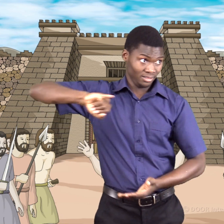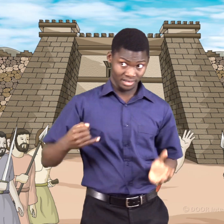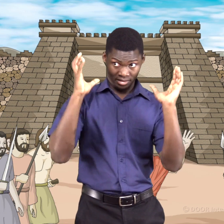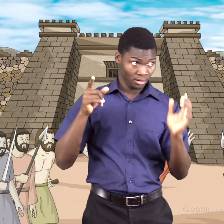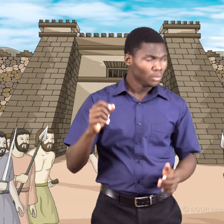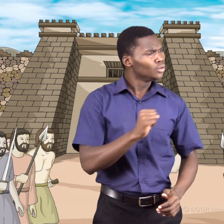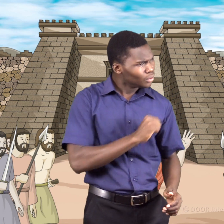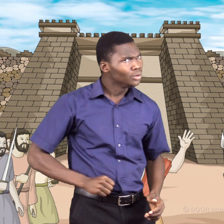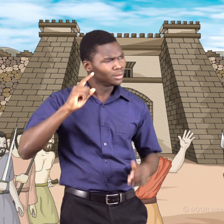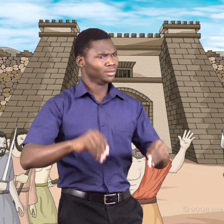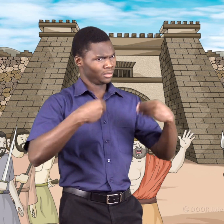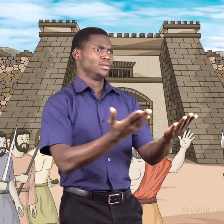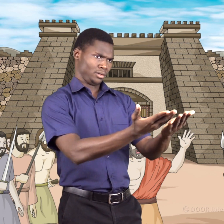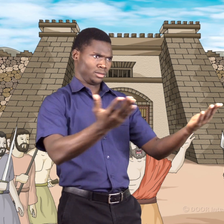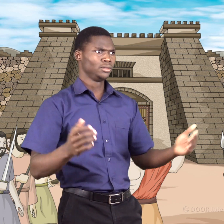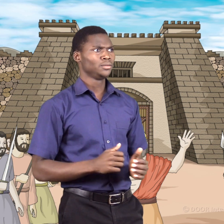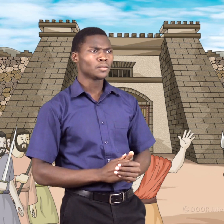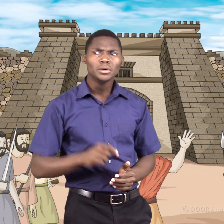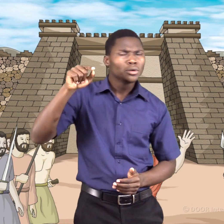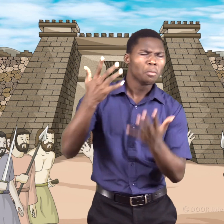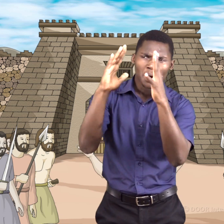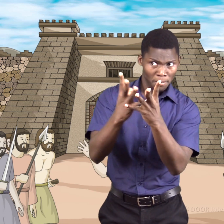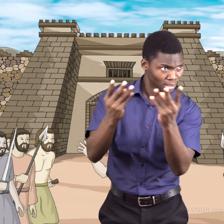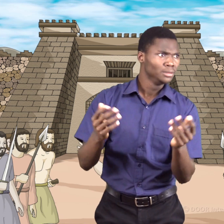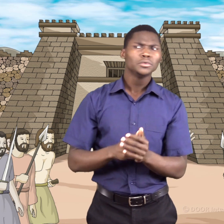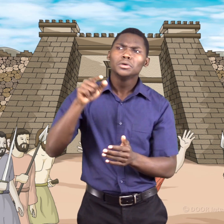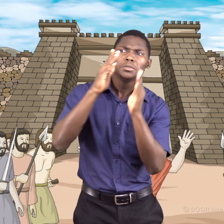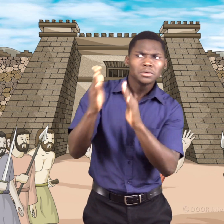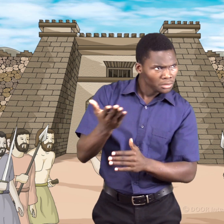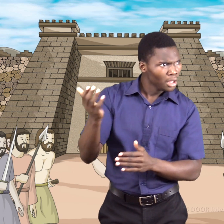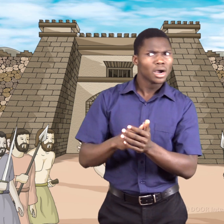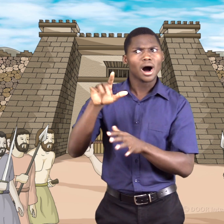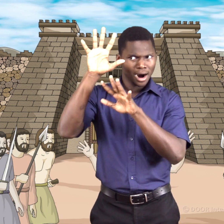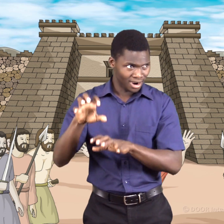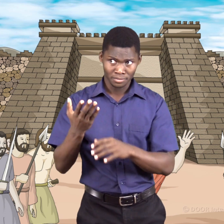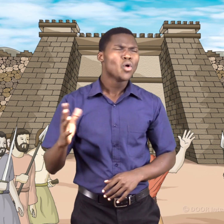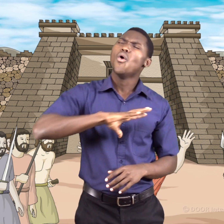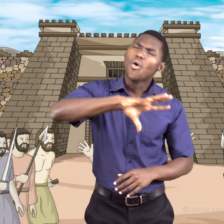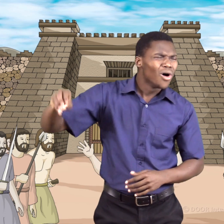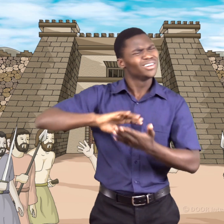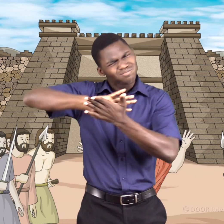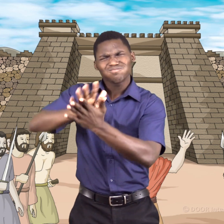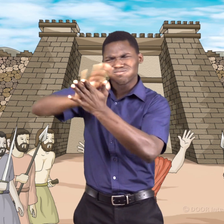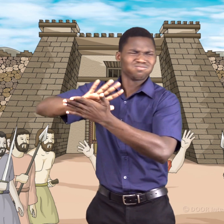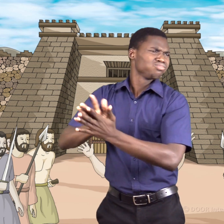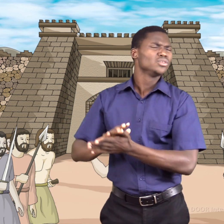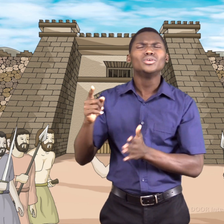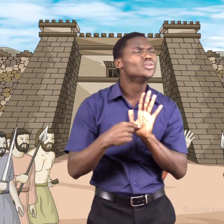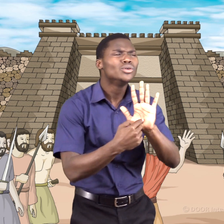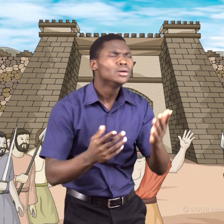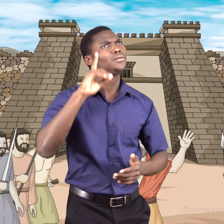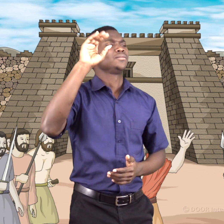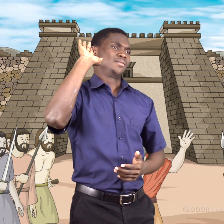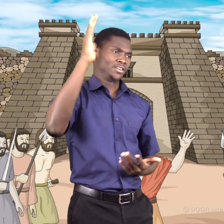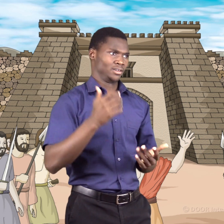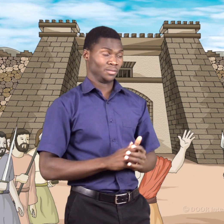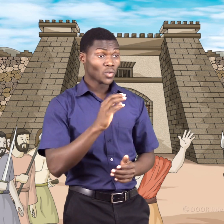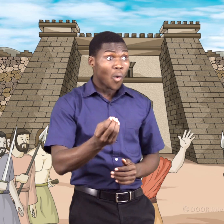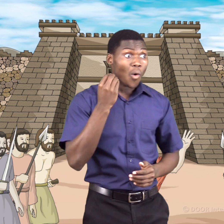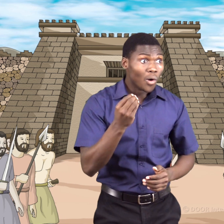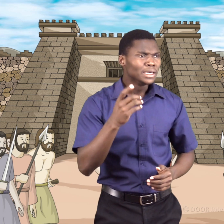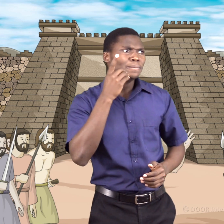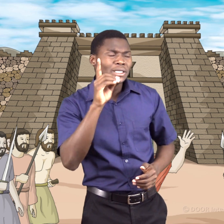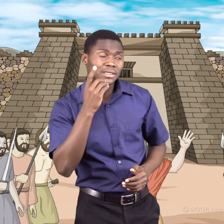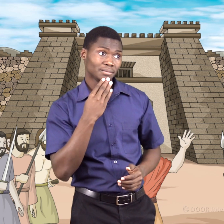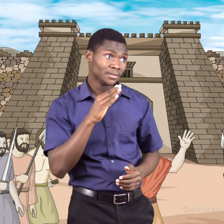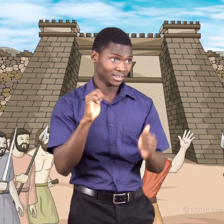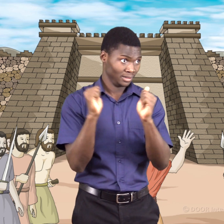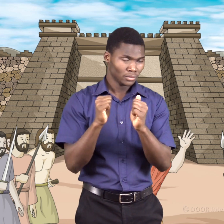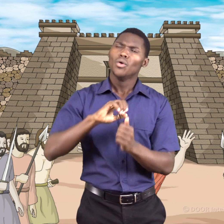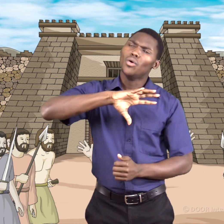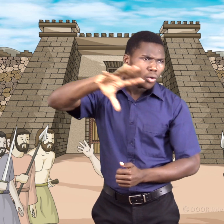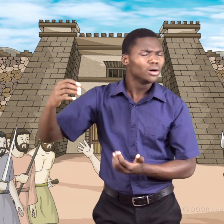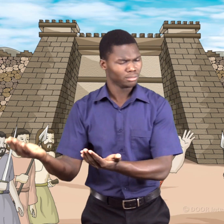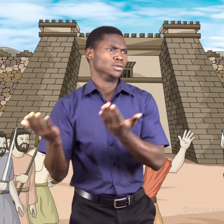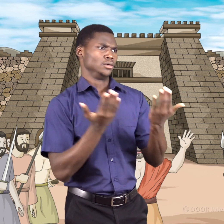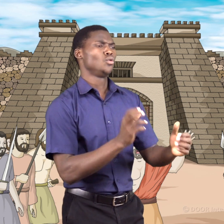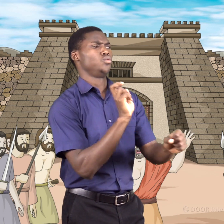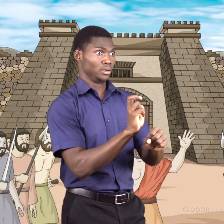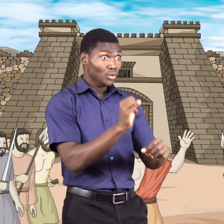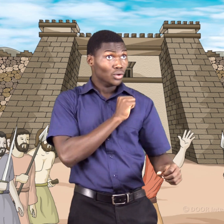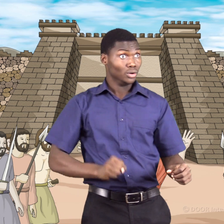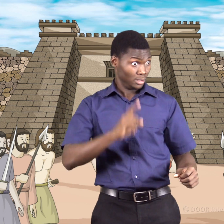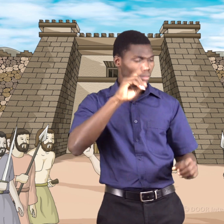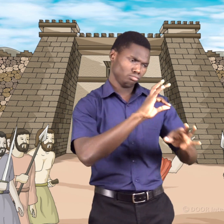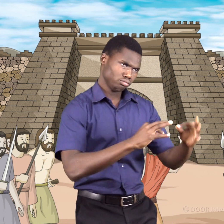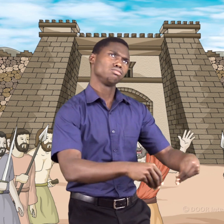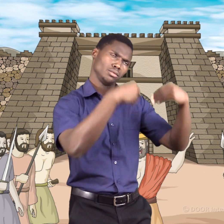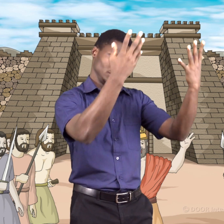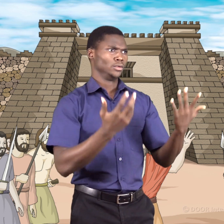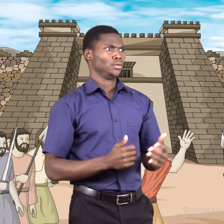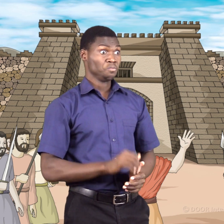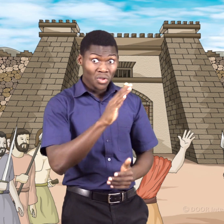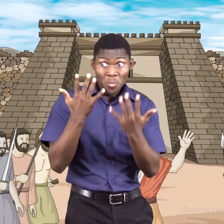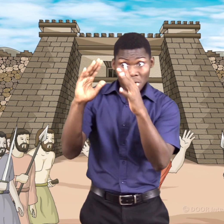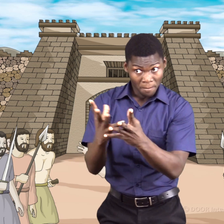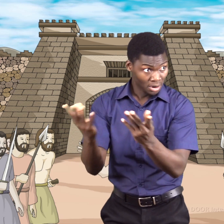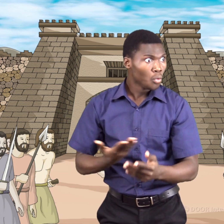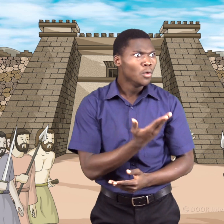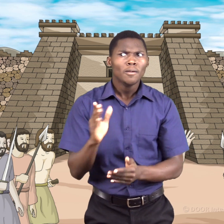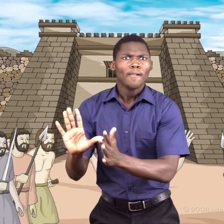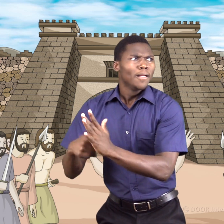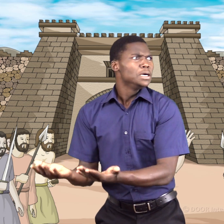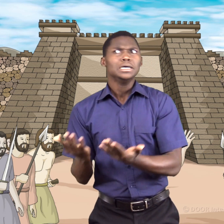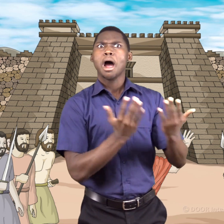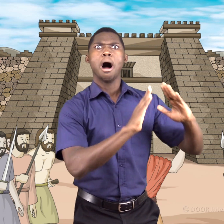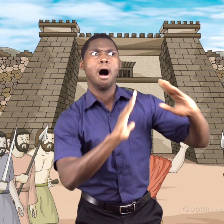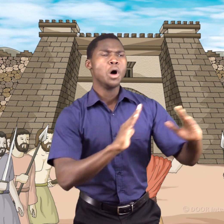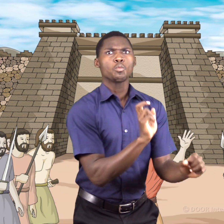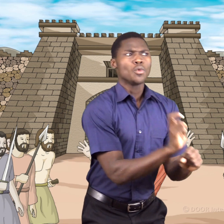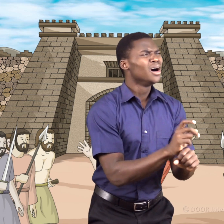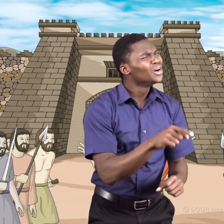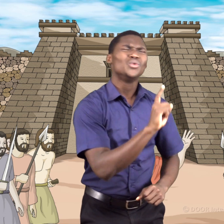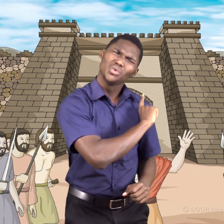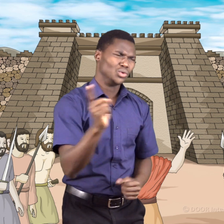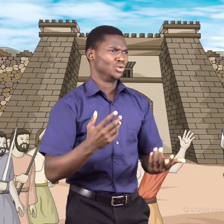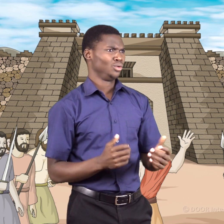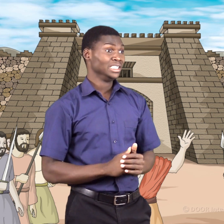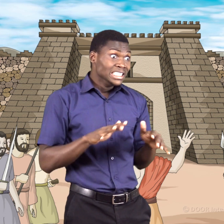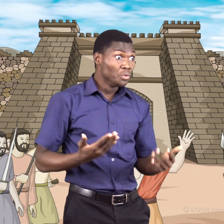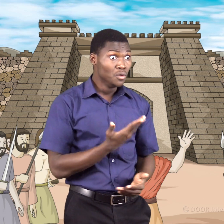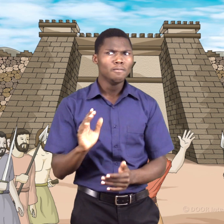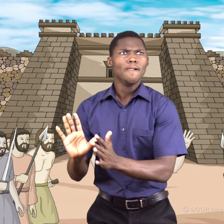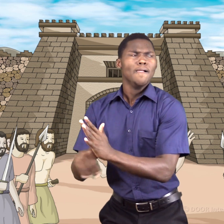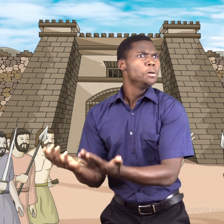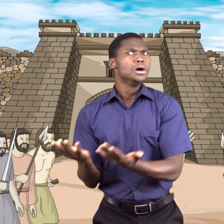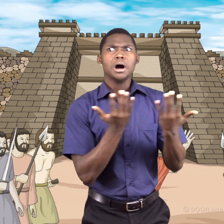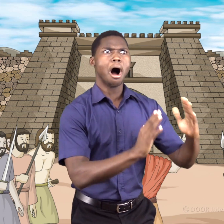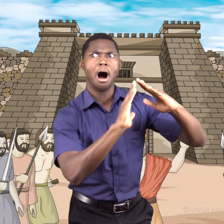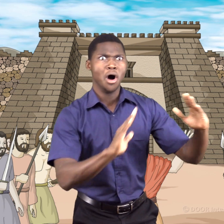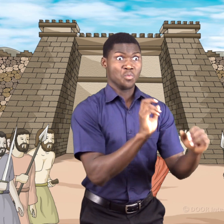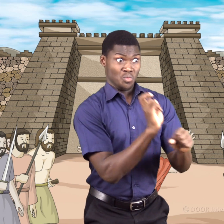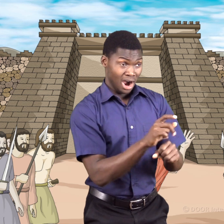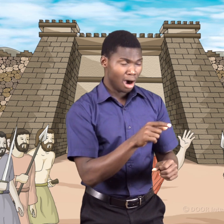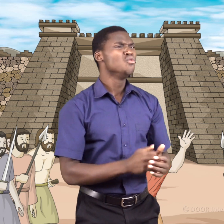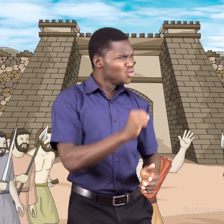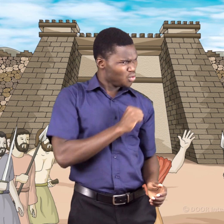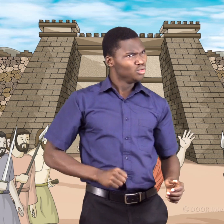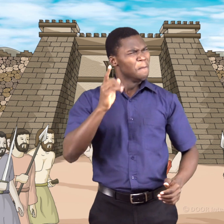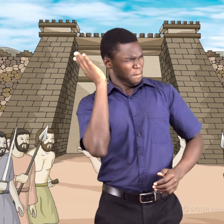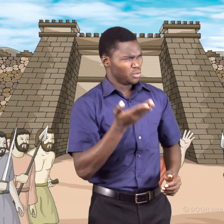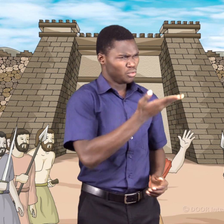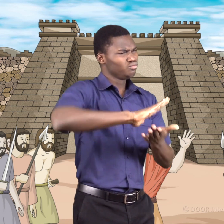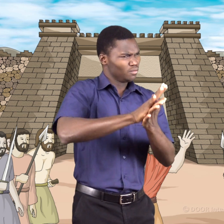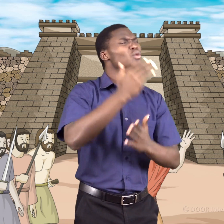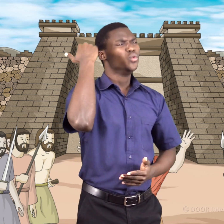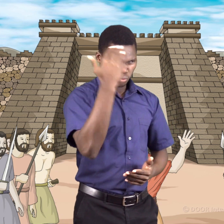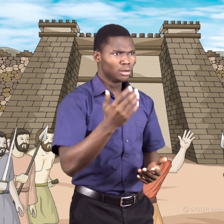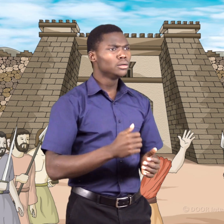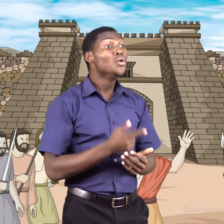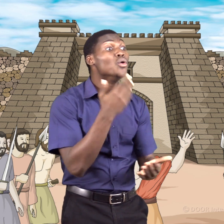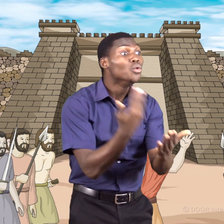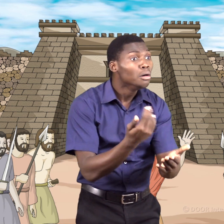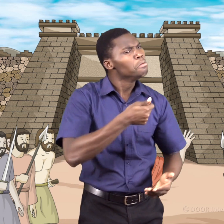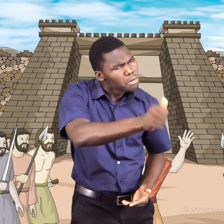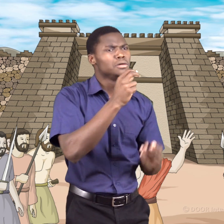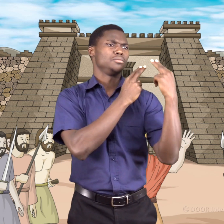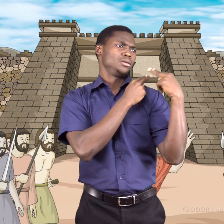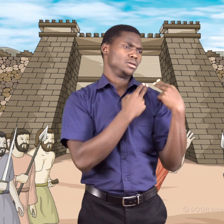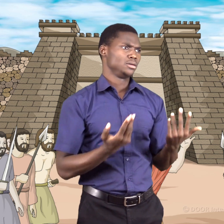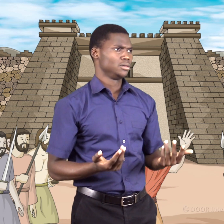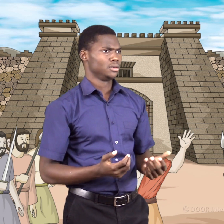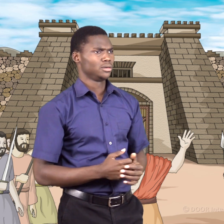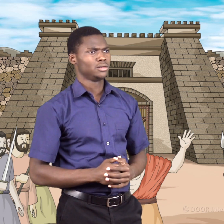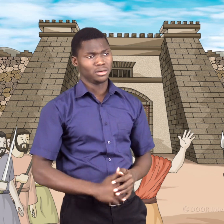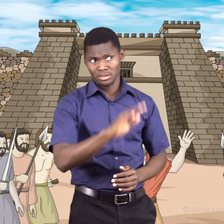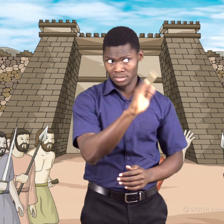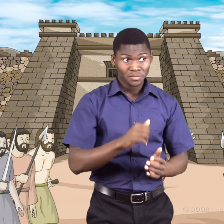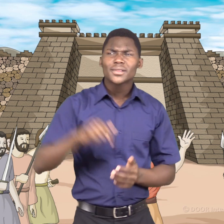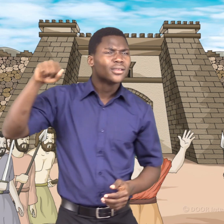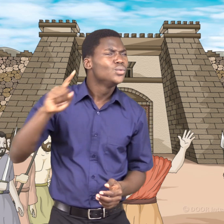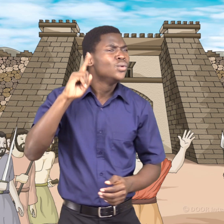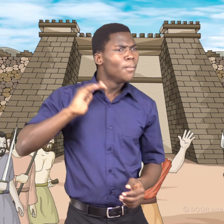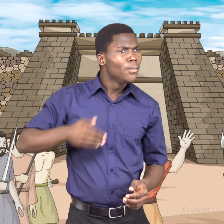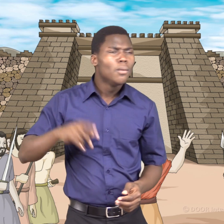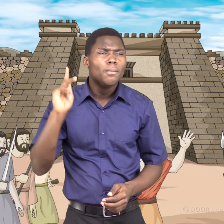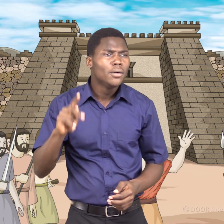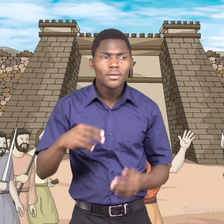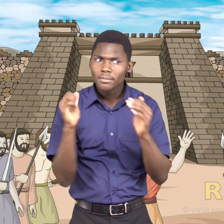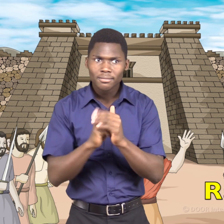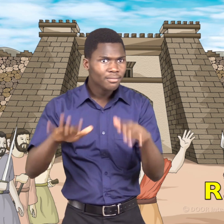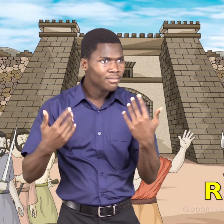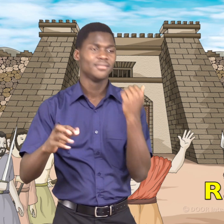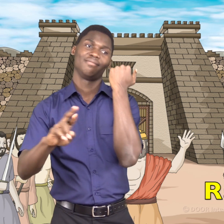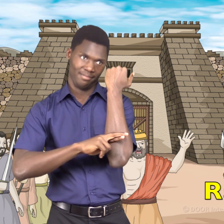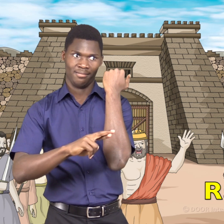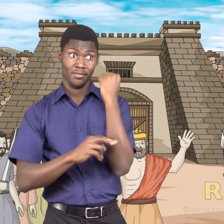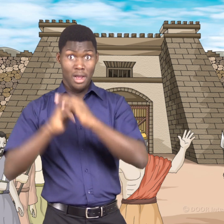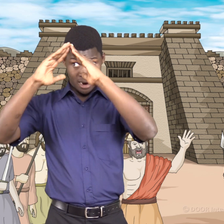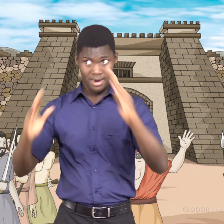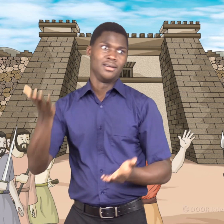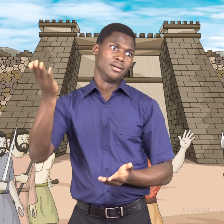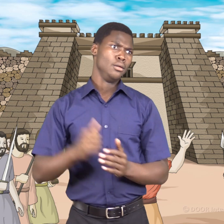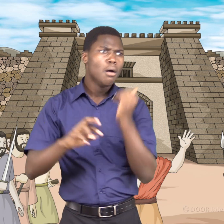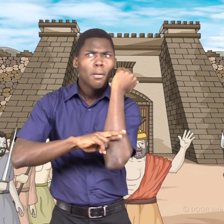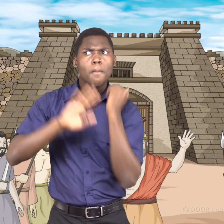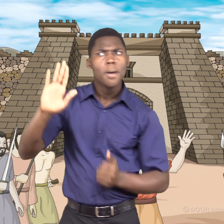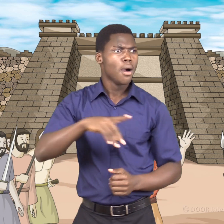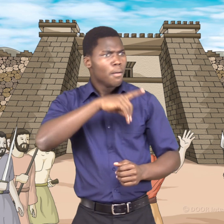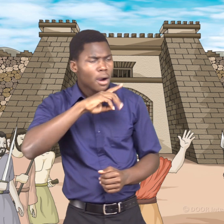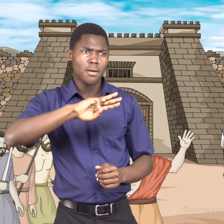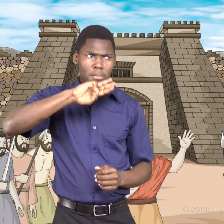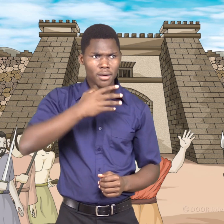Now the city and everything in it must be devoted to the LORD for destruction. Only Rahab the prostitute and all those with her in her house will live, because she hid the spies we sent. But keep away from the things devoted to destruction, lest you yourself be set apart for destruction.